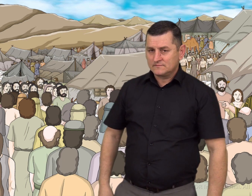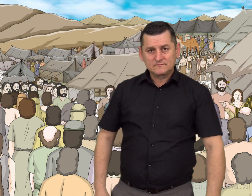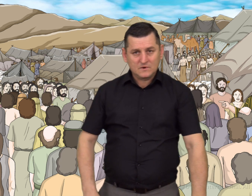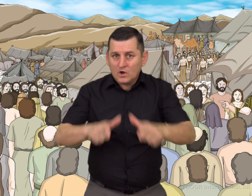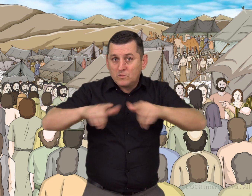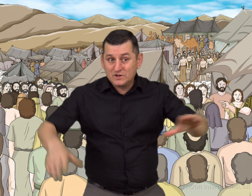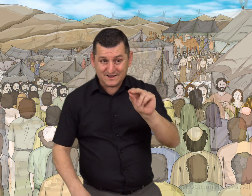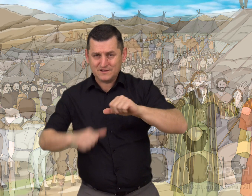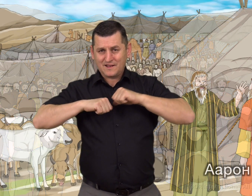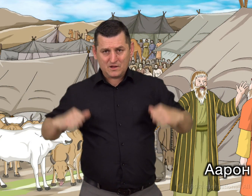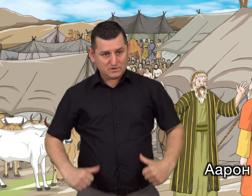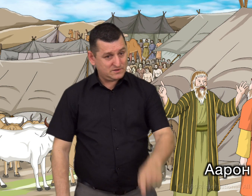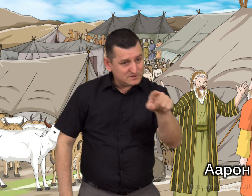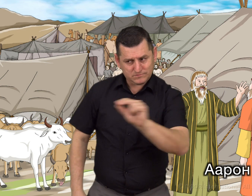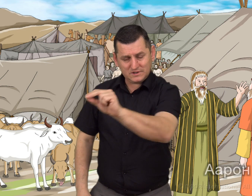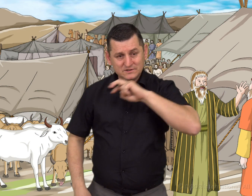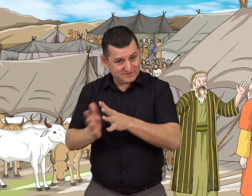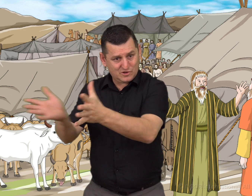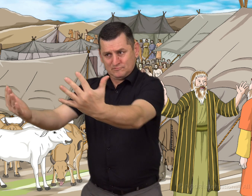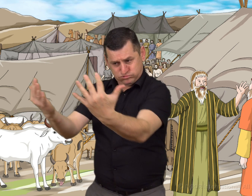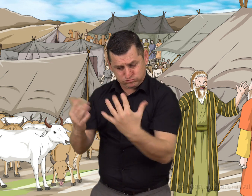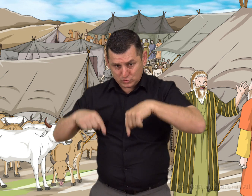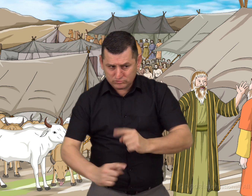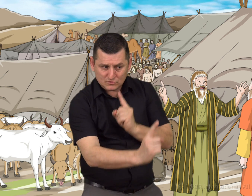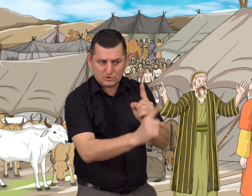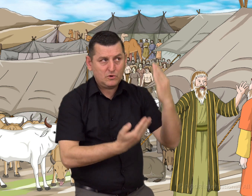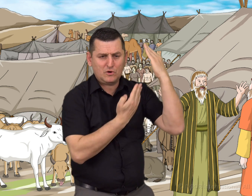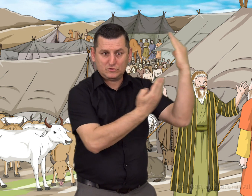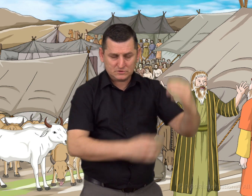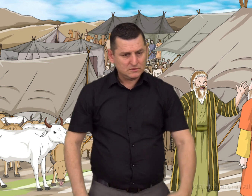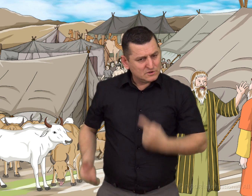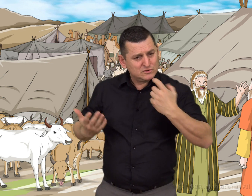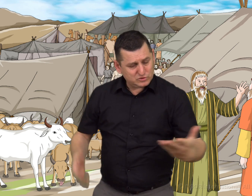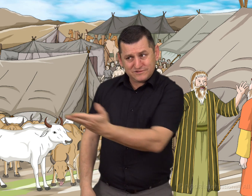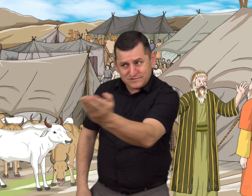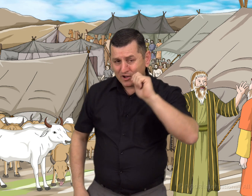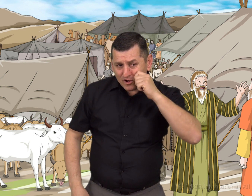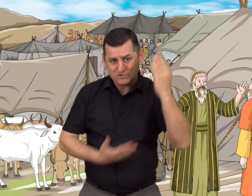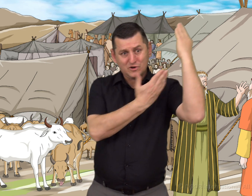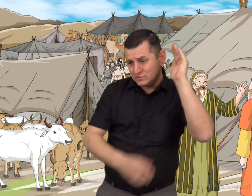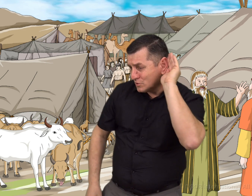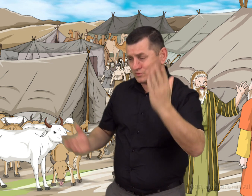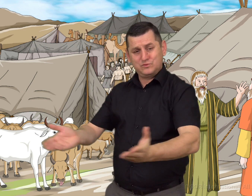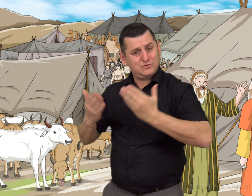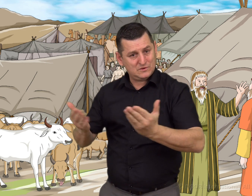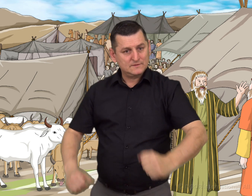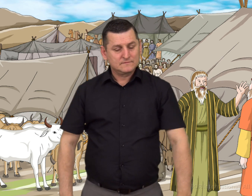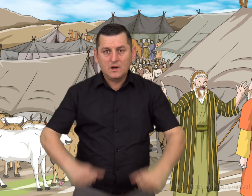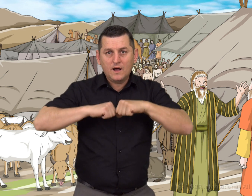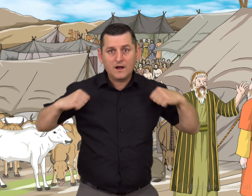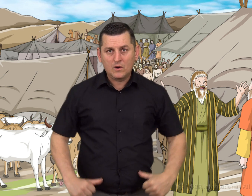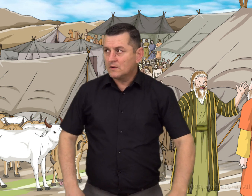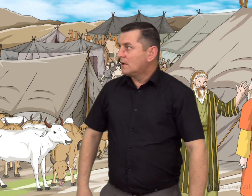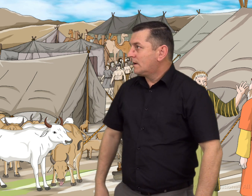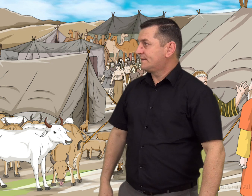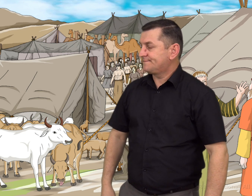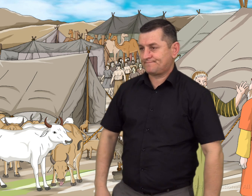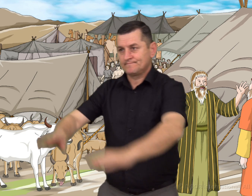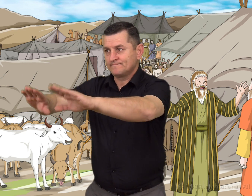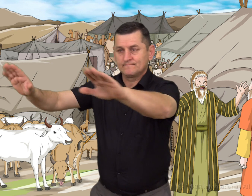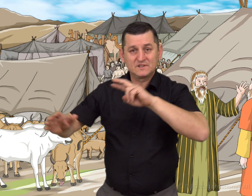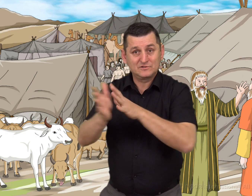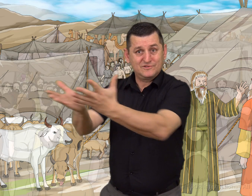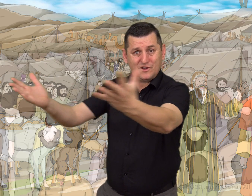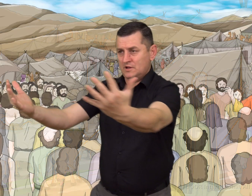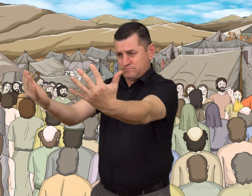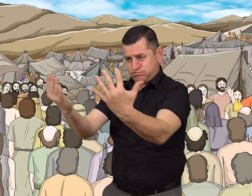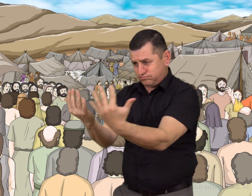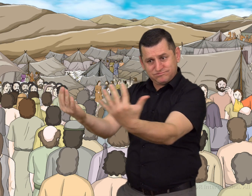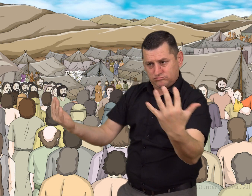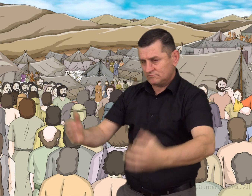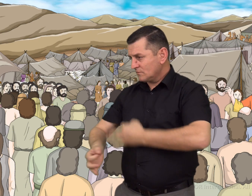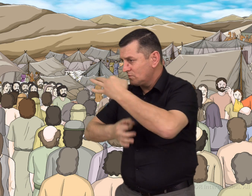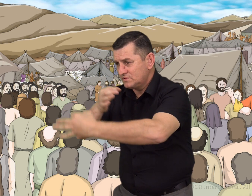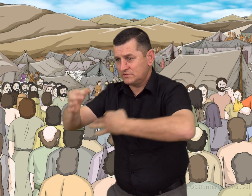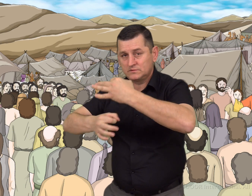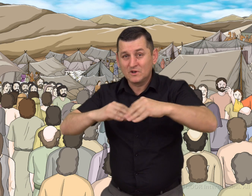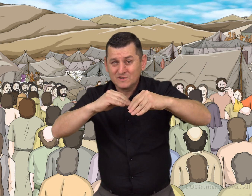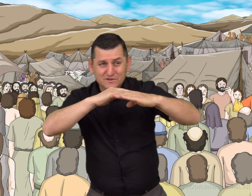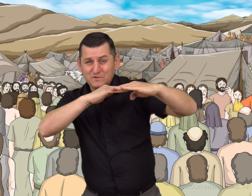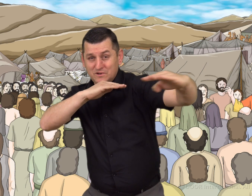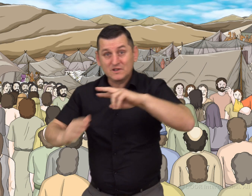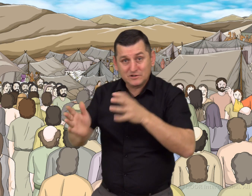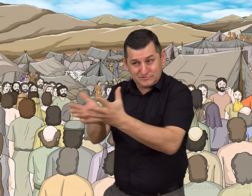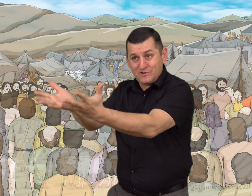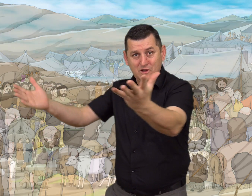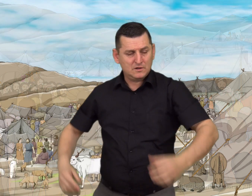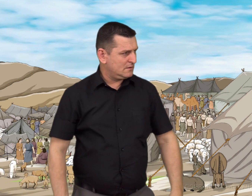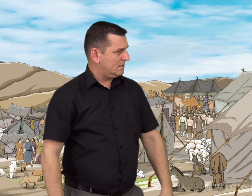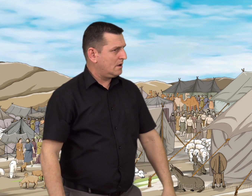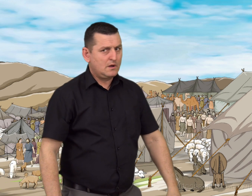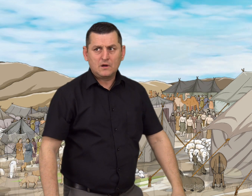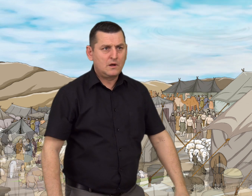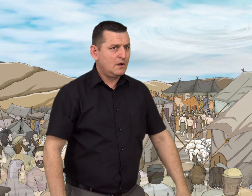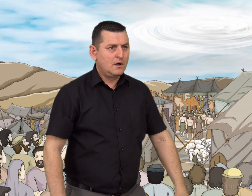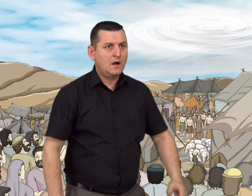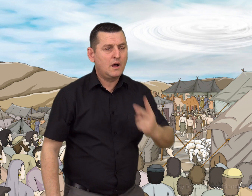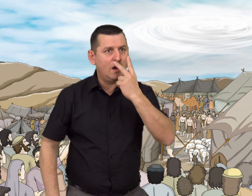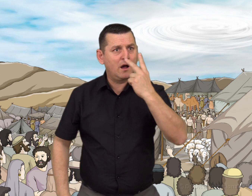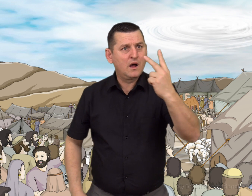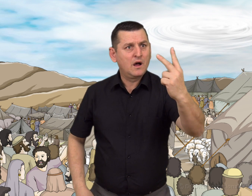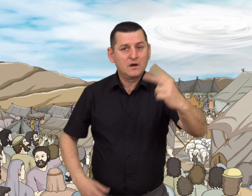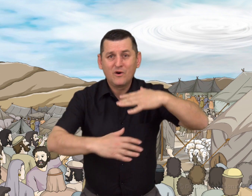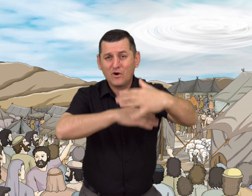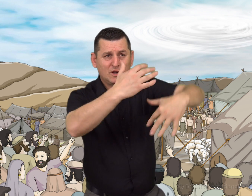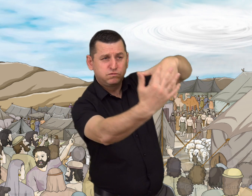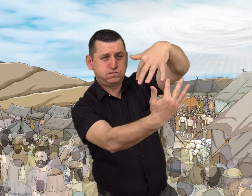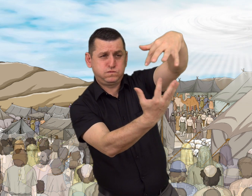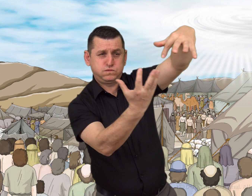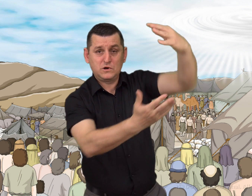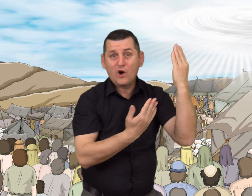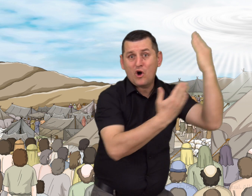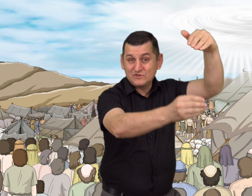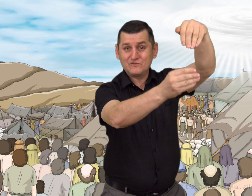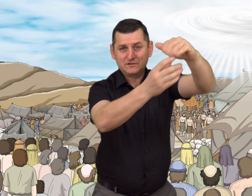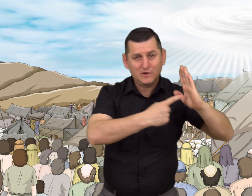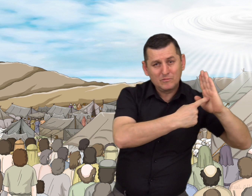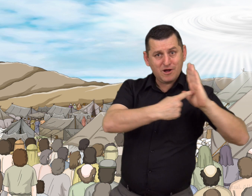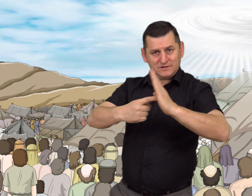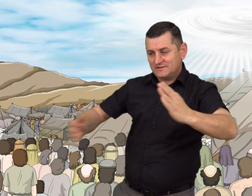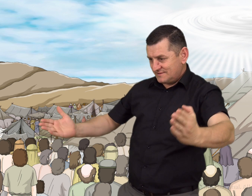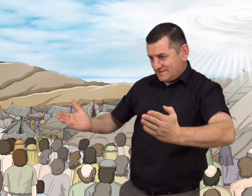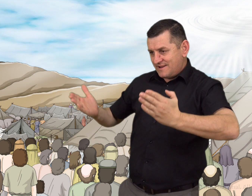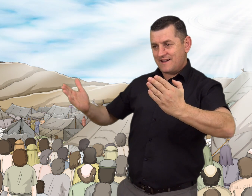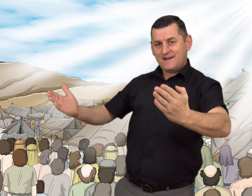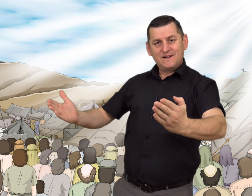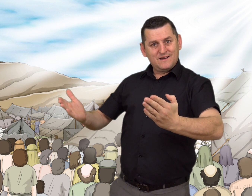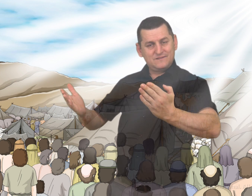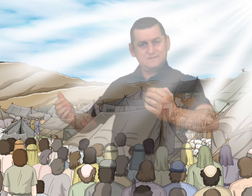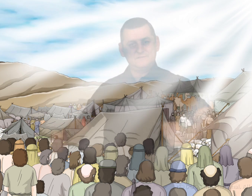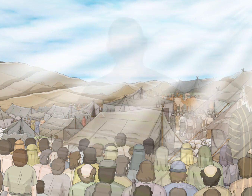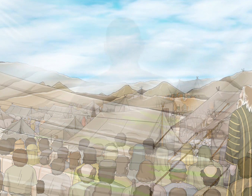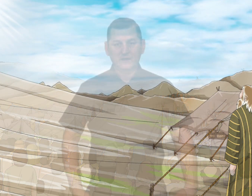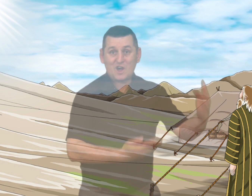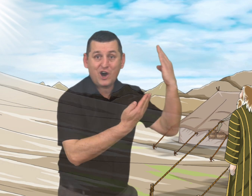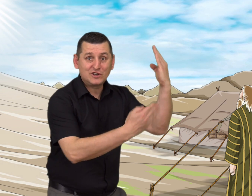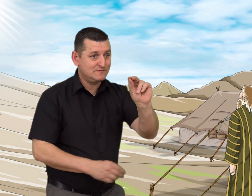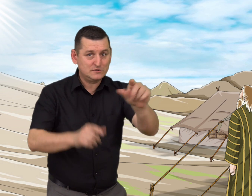Then Moses said to Aaron, “Tell the whole congregation of Israel, ‘Come before the LORD, for He has heard your grumbling.’” And as Aaron was speaking to the whole congregation of Israel, they looked toward the desert, and there in a cloud the glory of the LORD appeared.